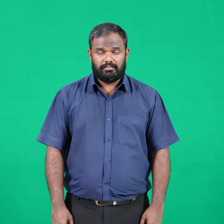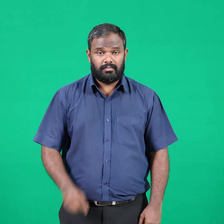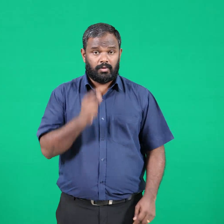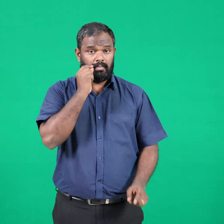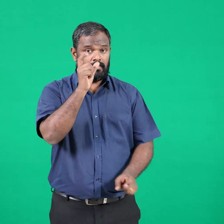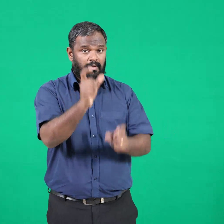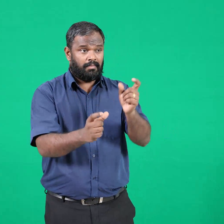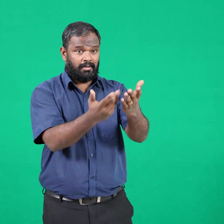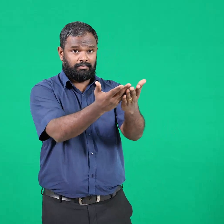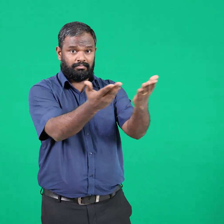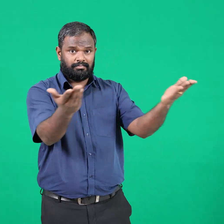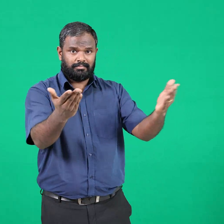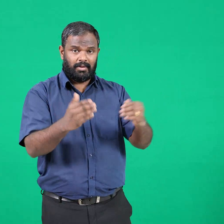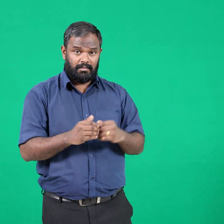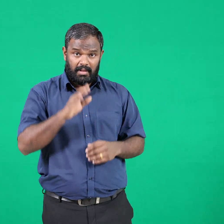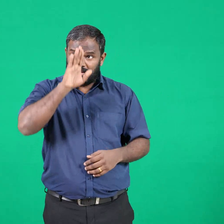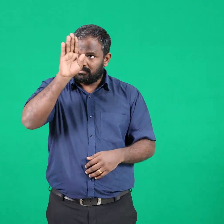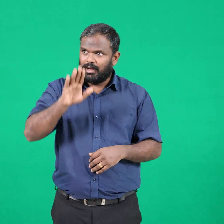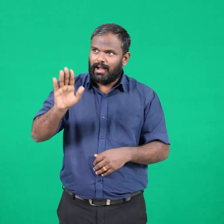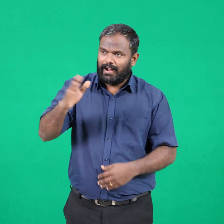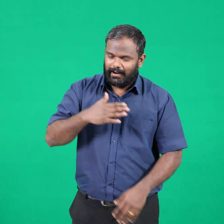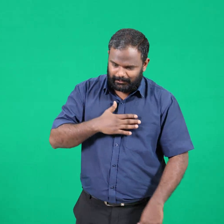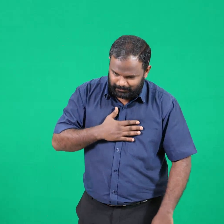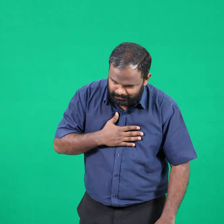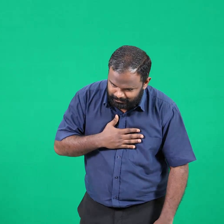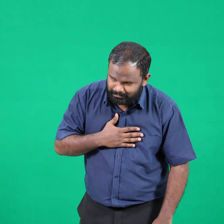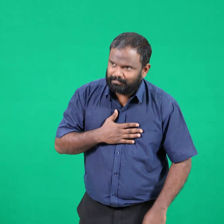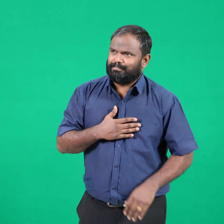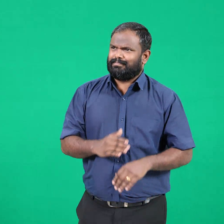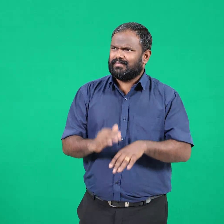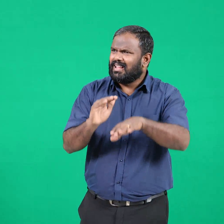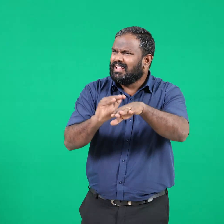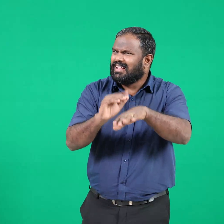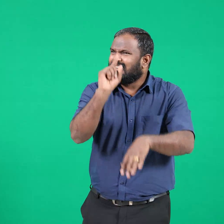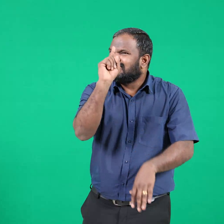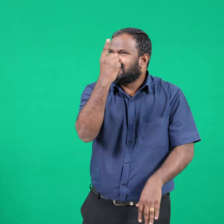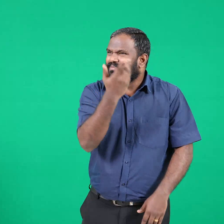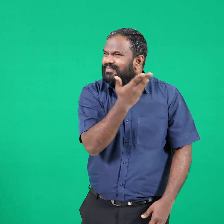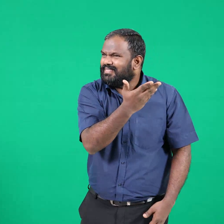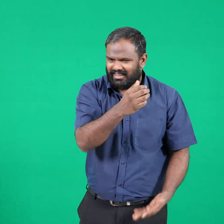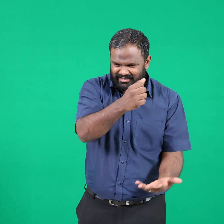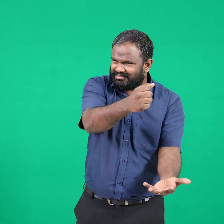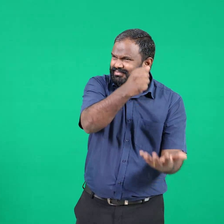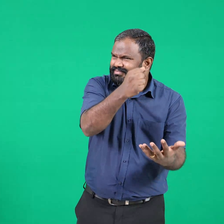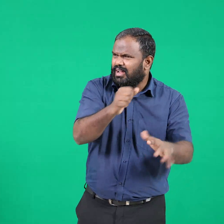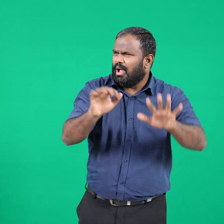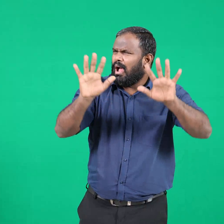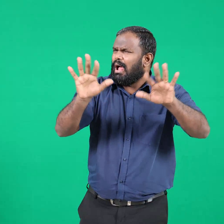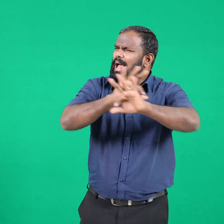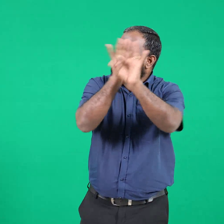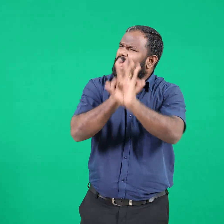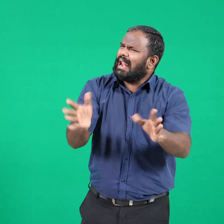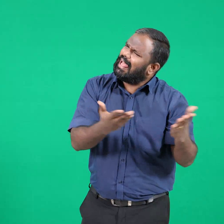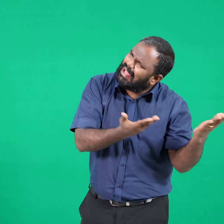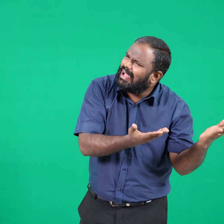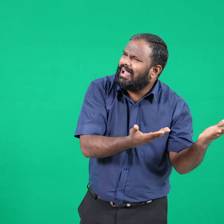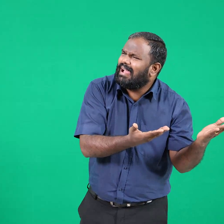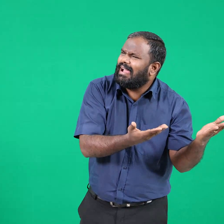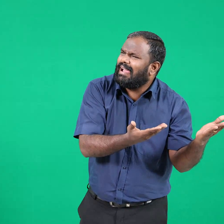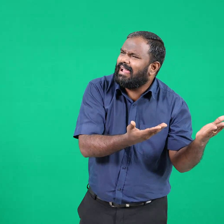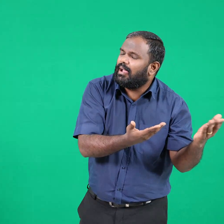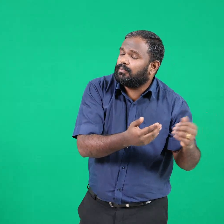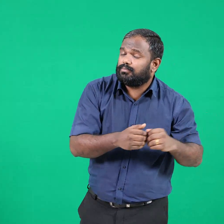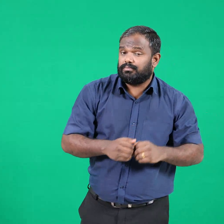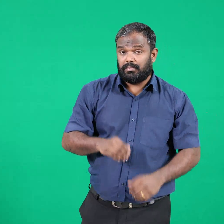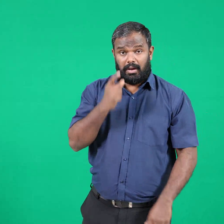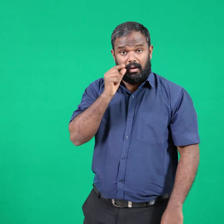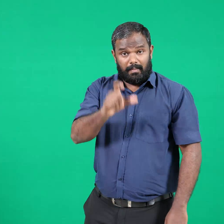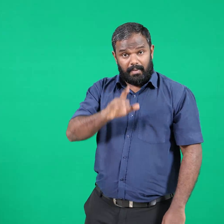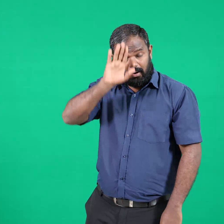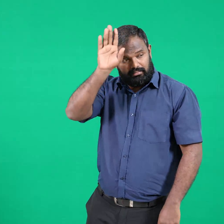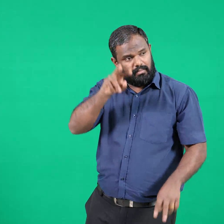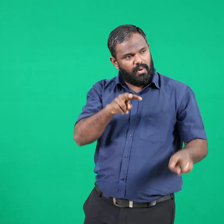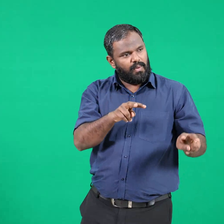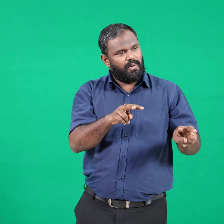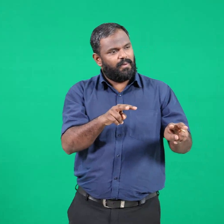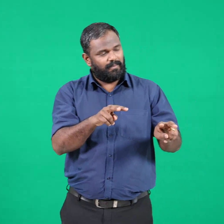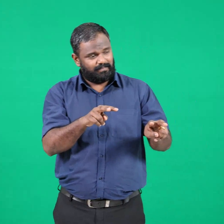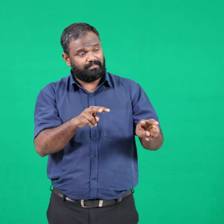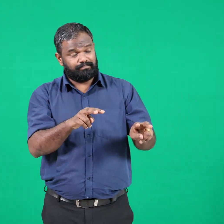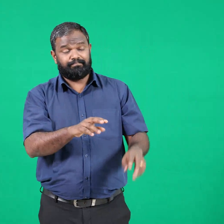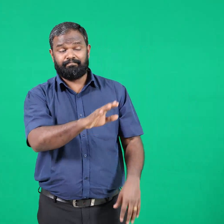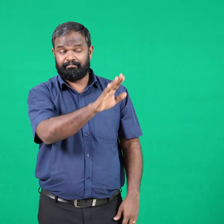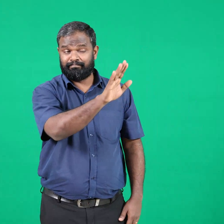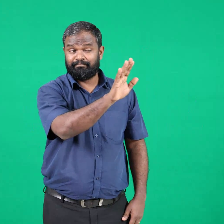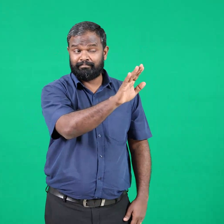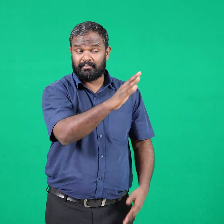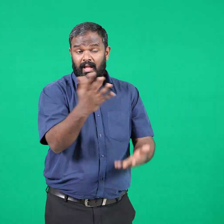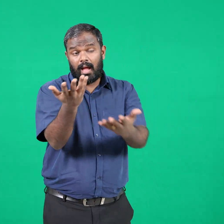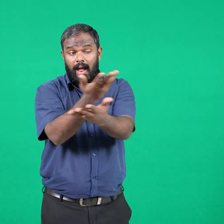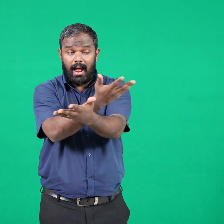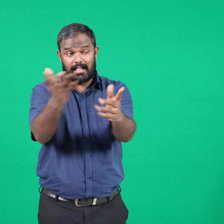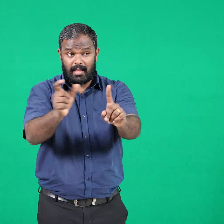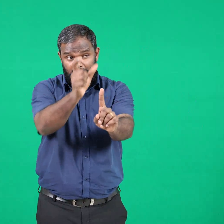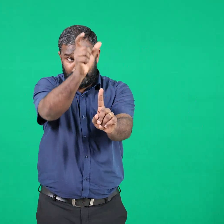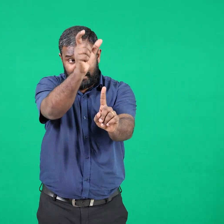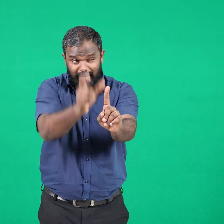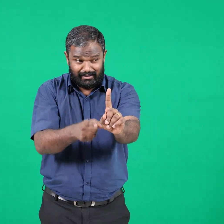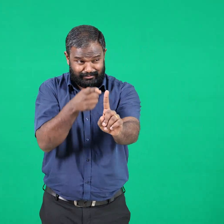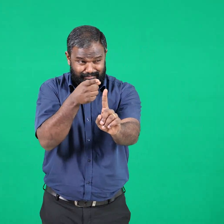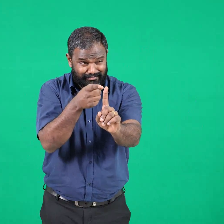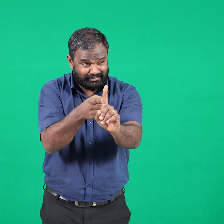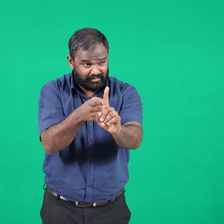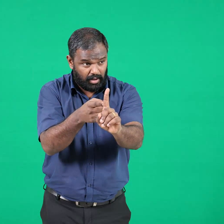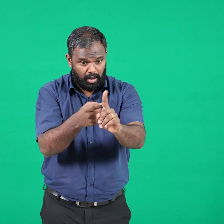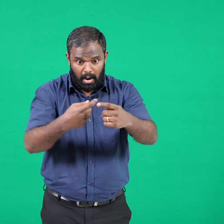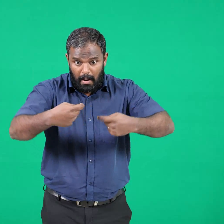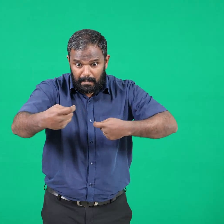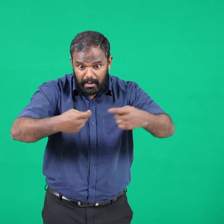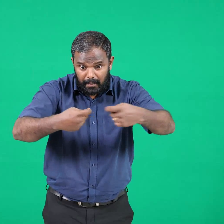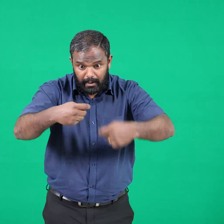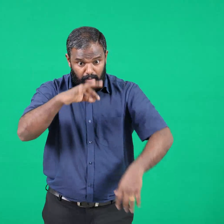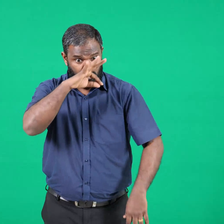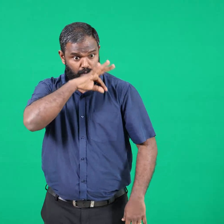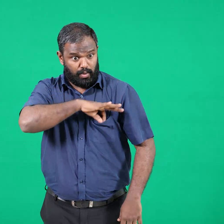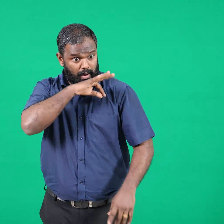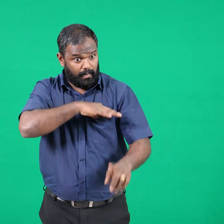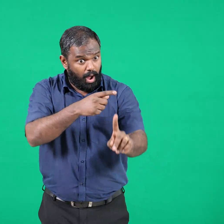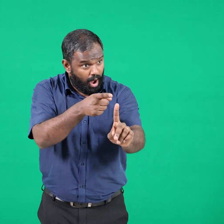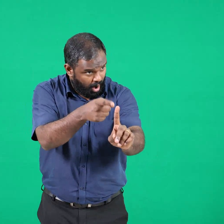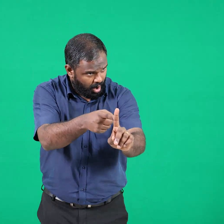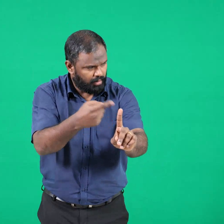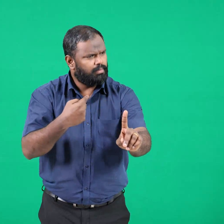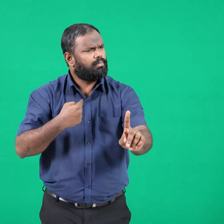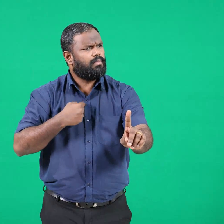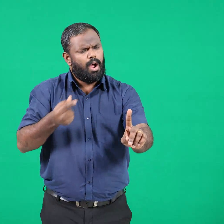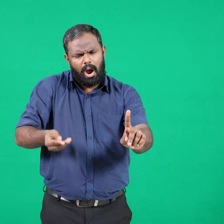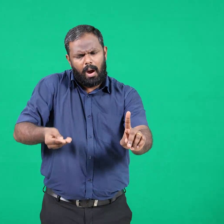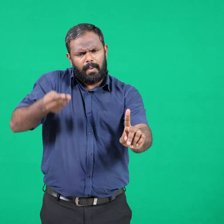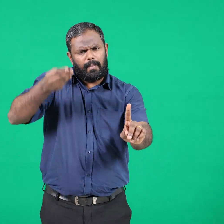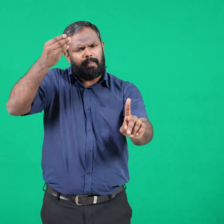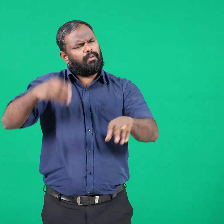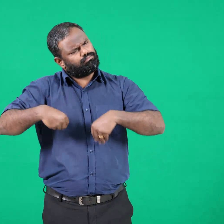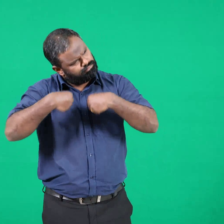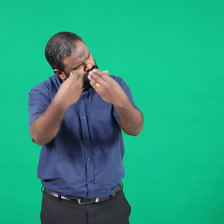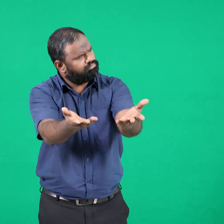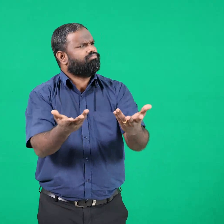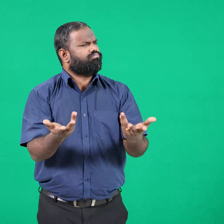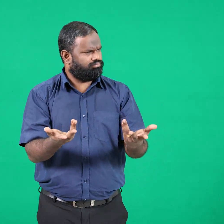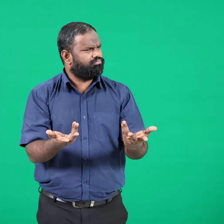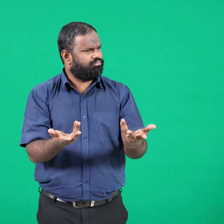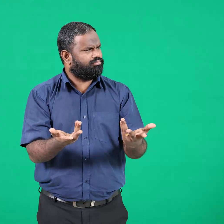' Master,' they said, ' he already has ten!' He replied, ' I tell you that everyone who has will be given more;